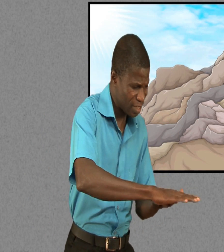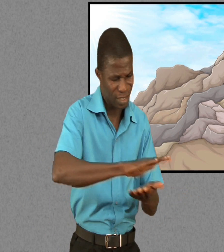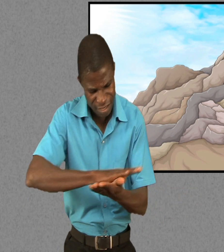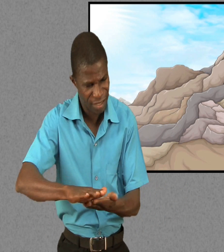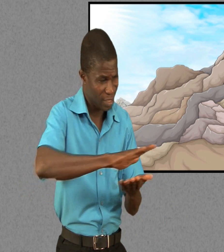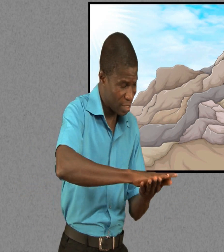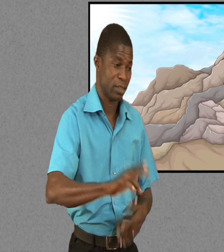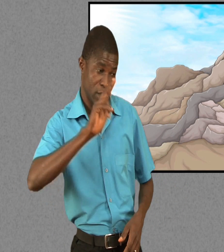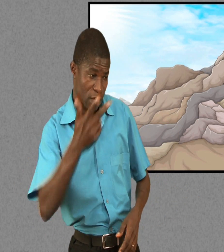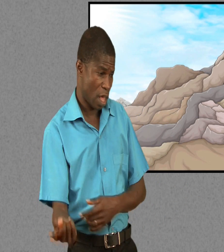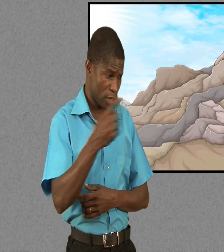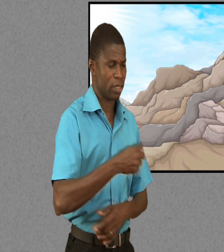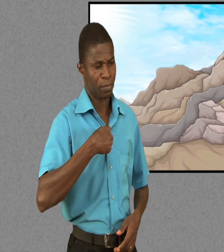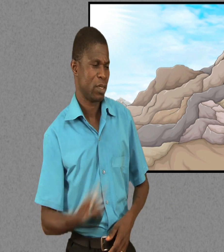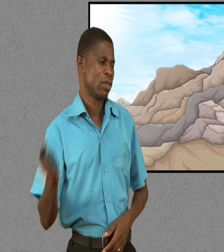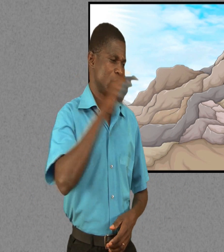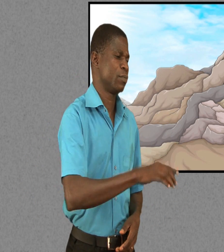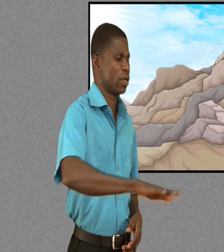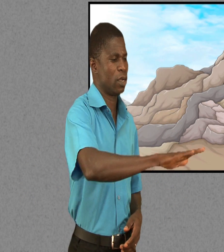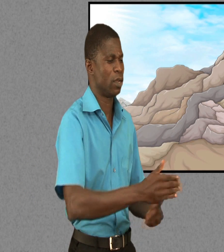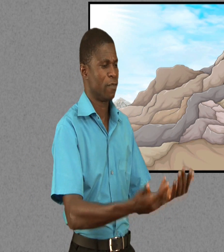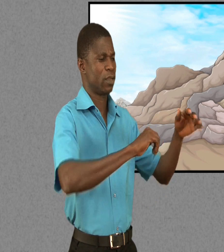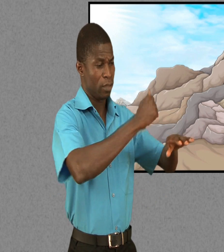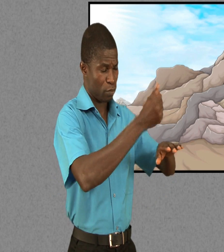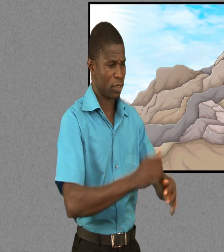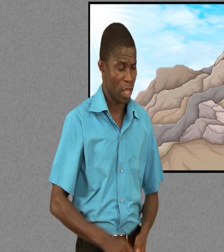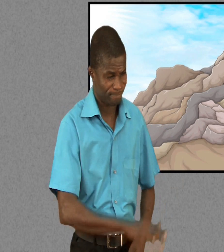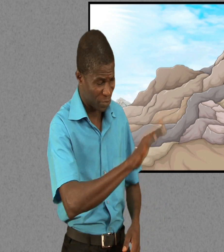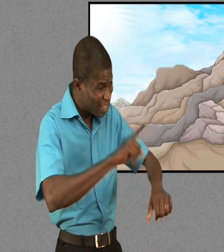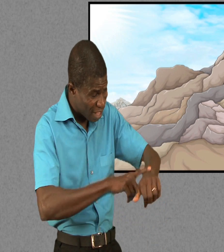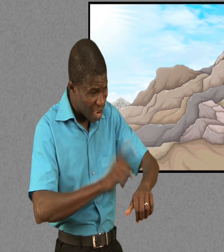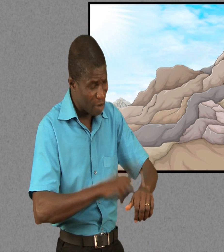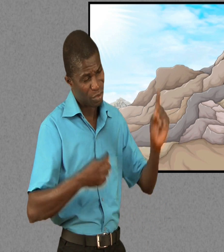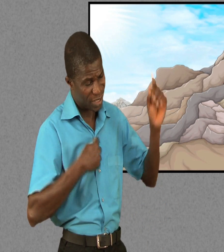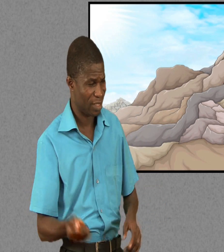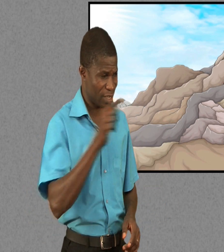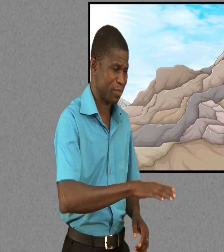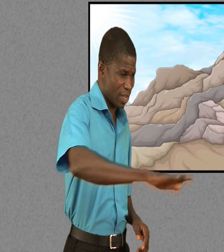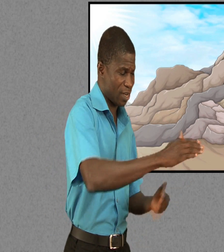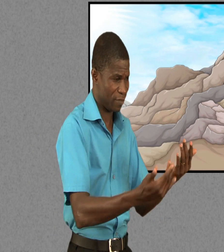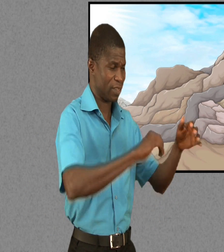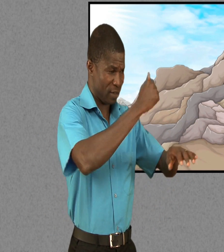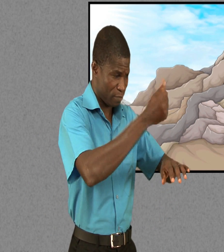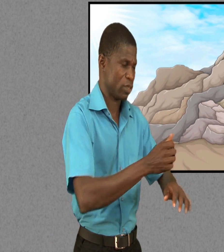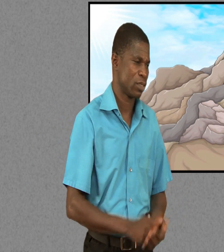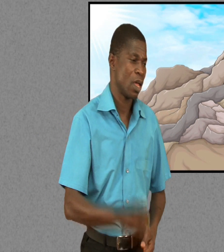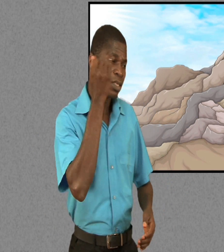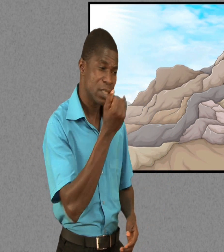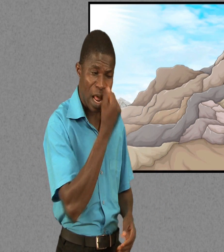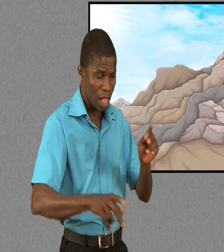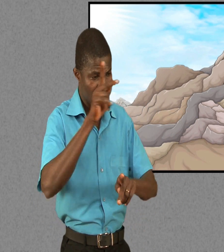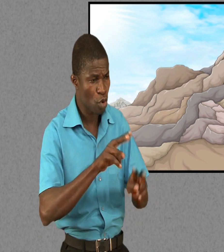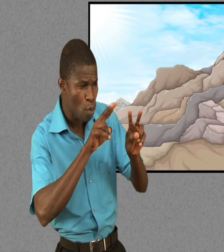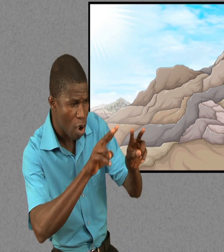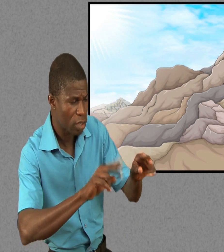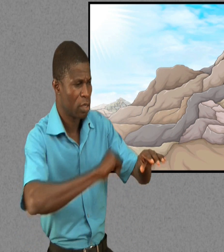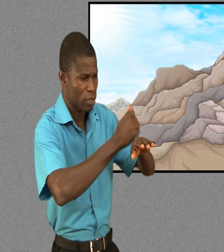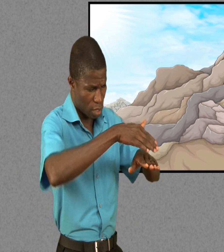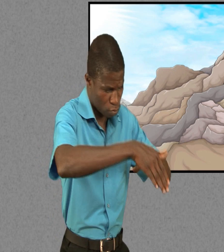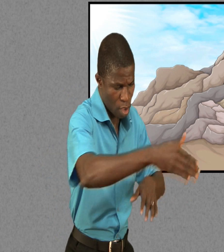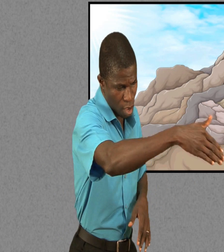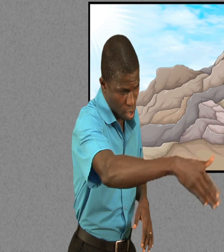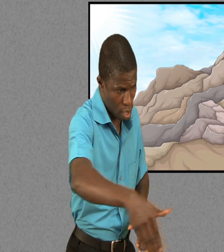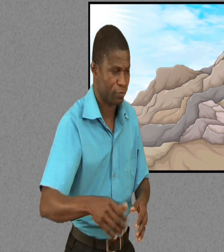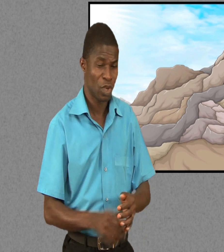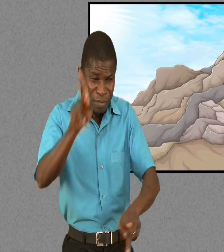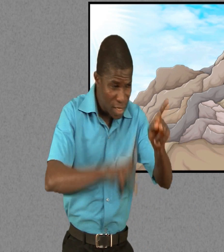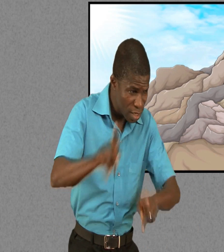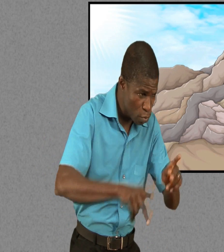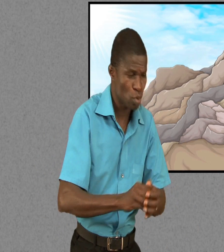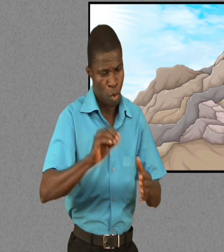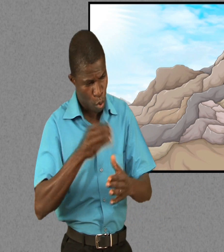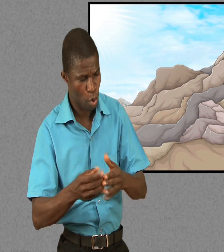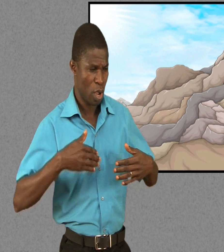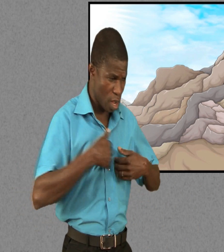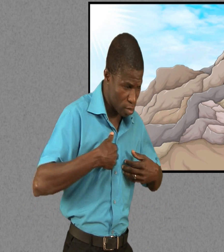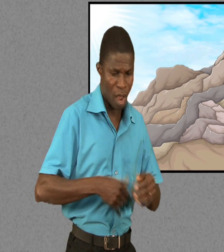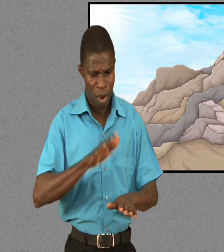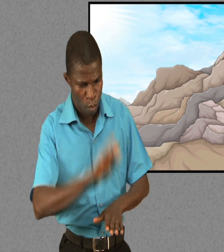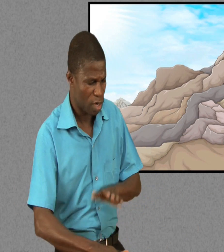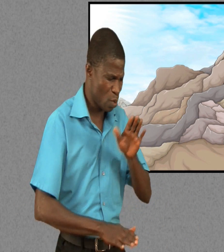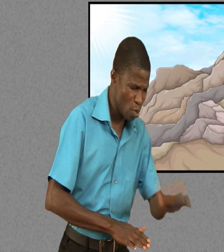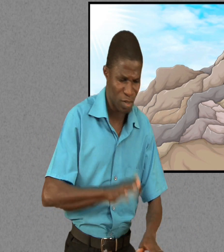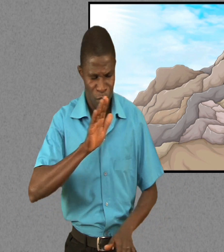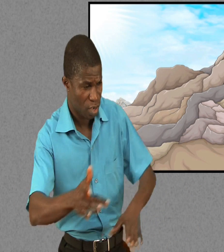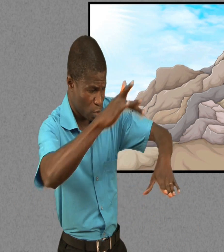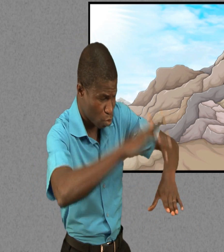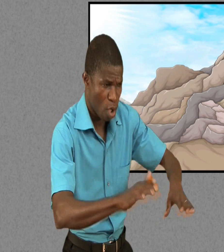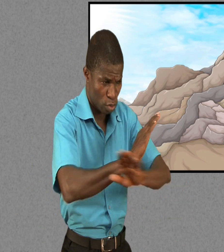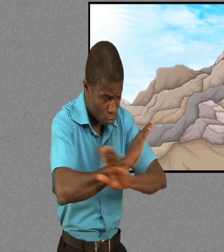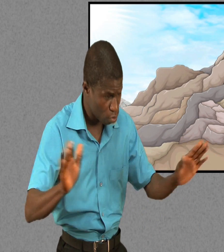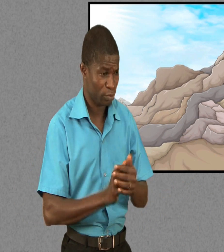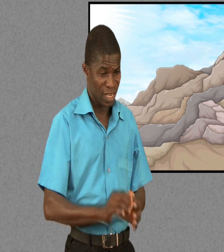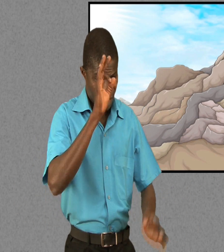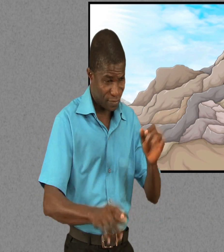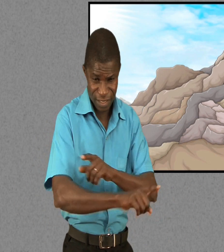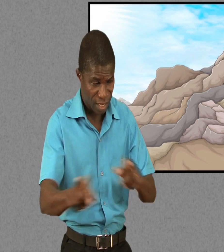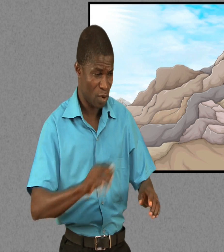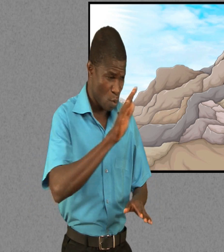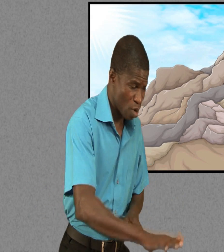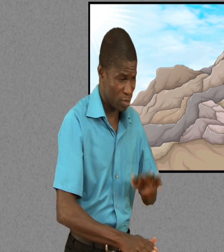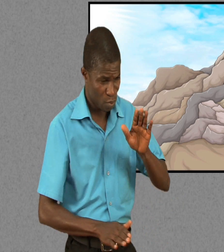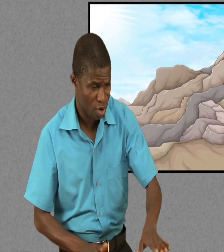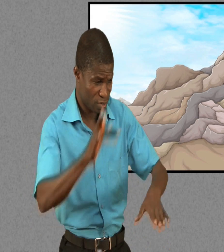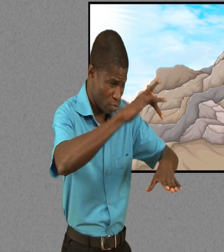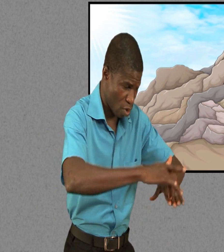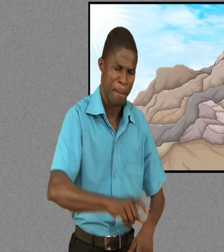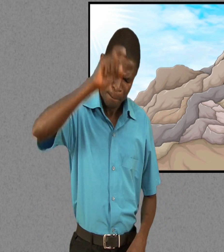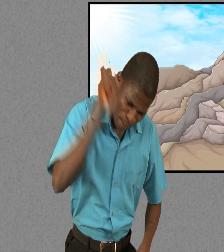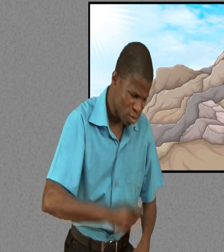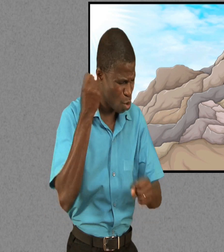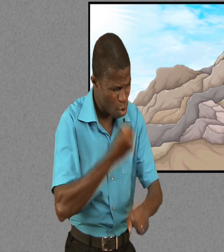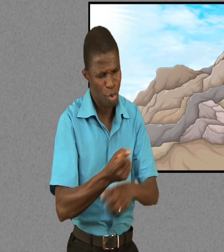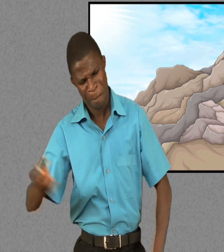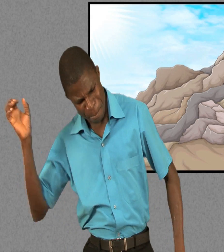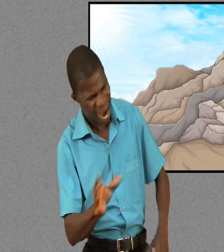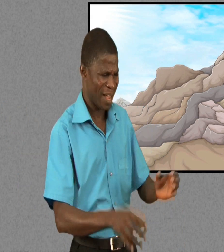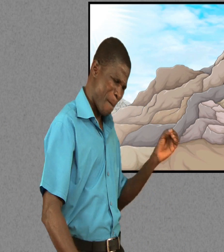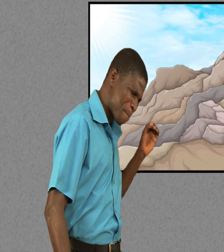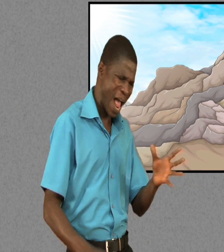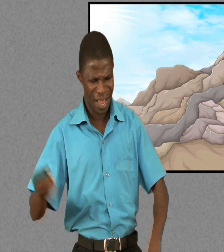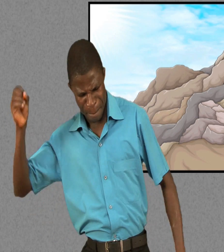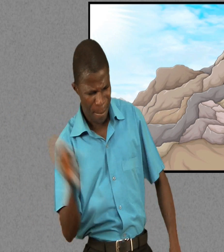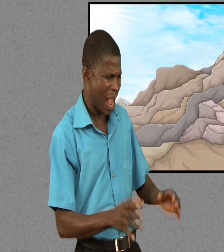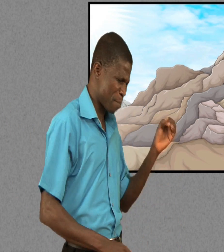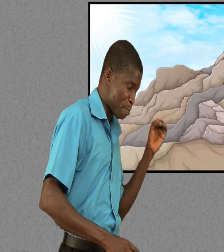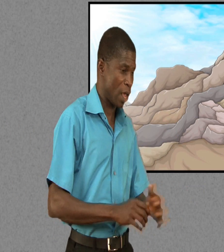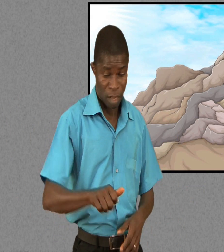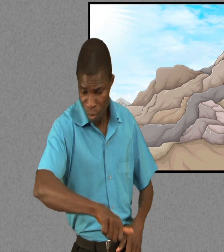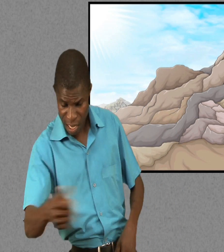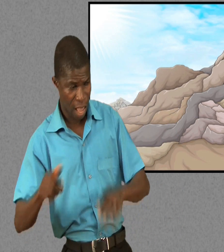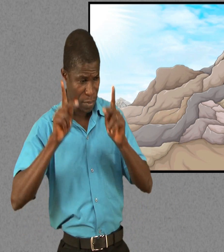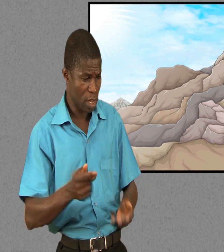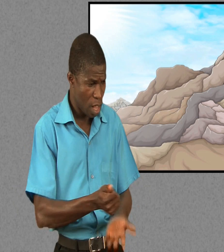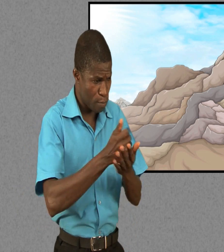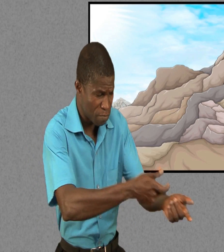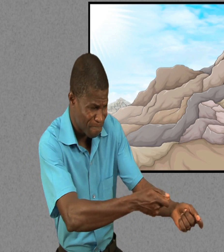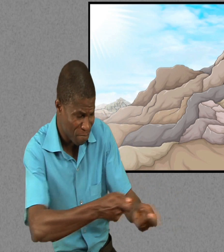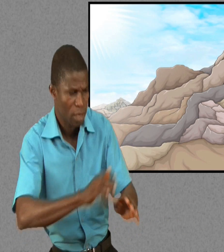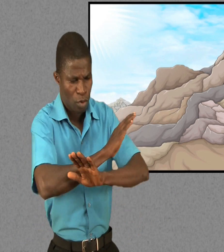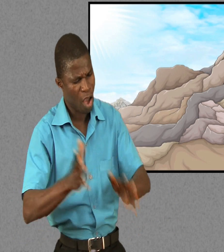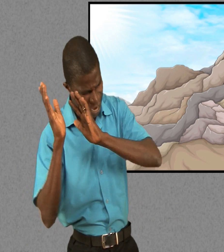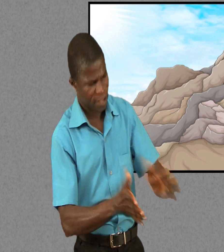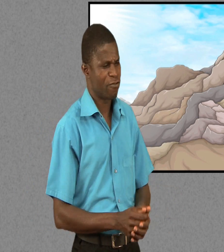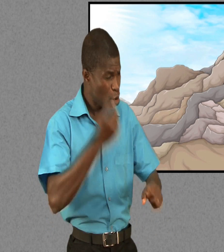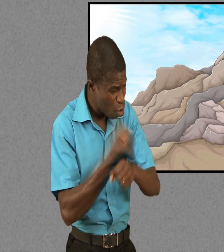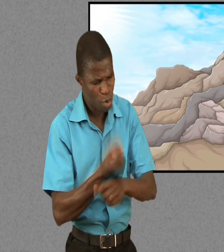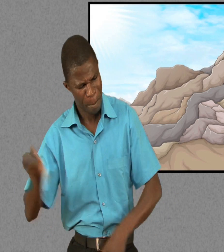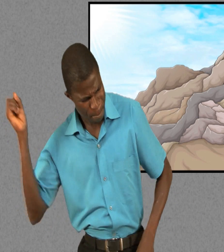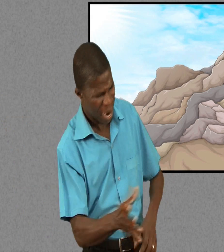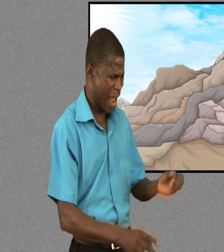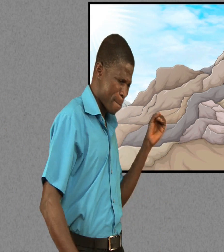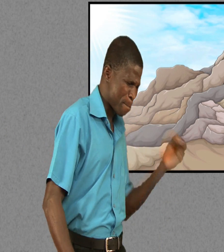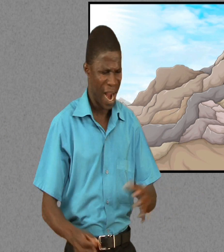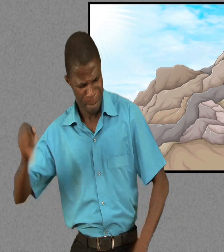They must wash their clothes and be prepared by the third day, for on the third day the LORD will come down on Mount Sinai in the sight of all the people.